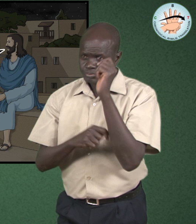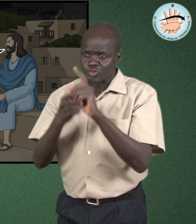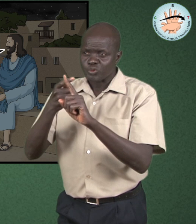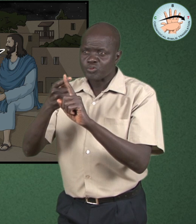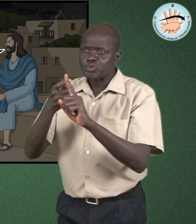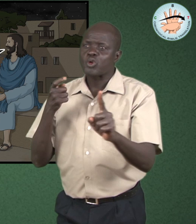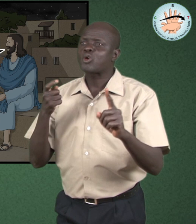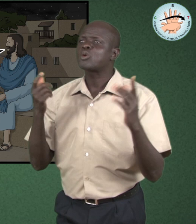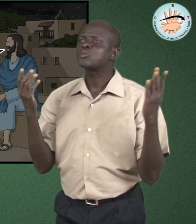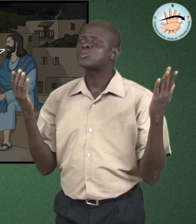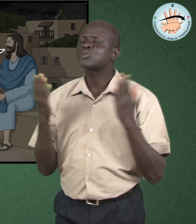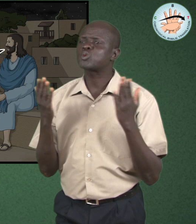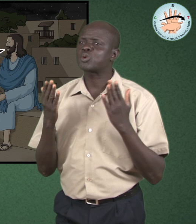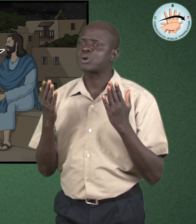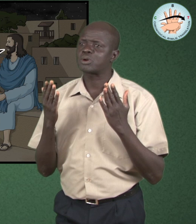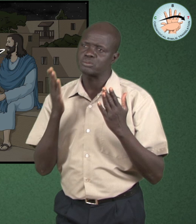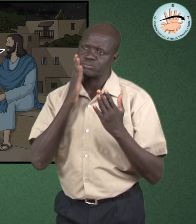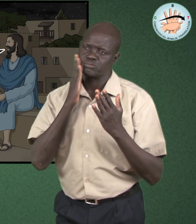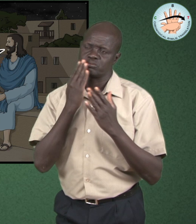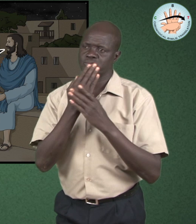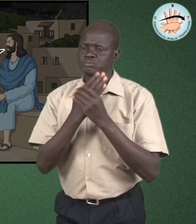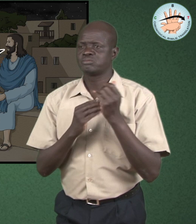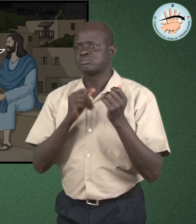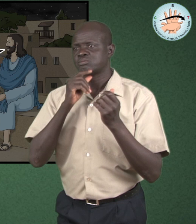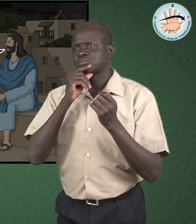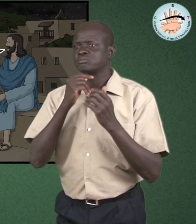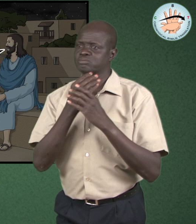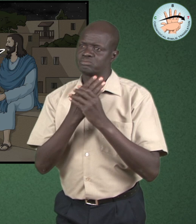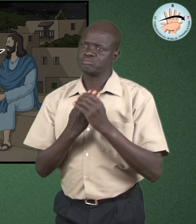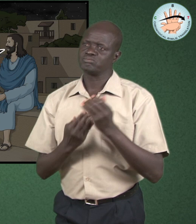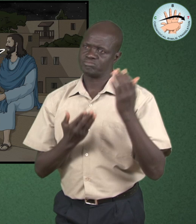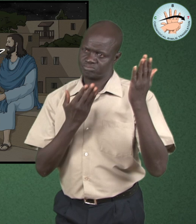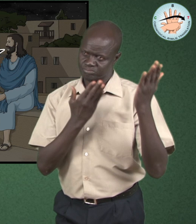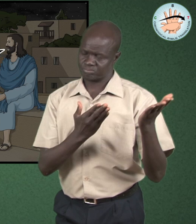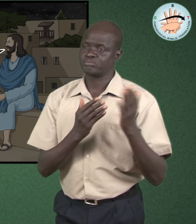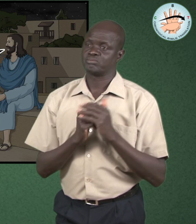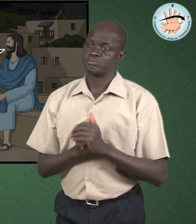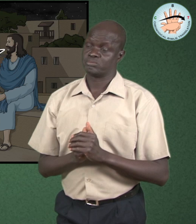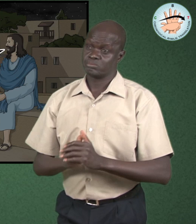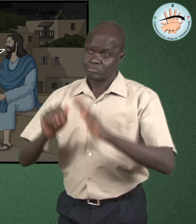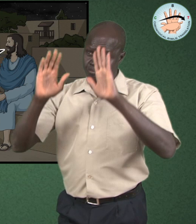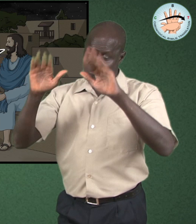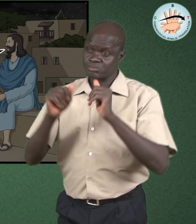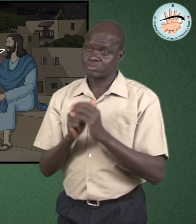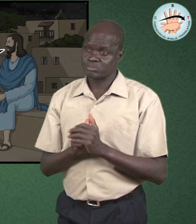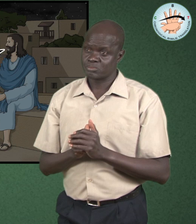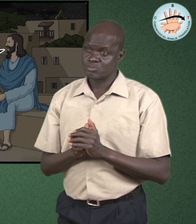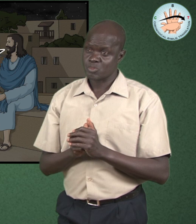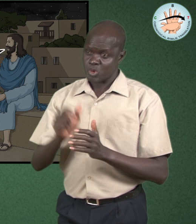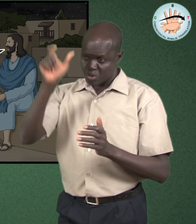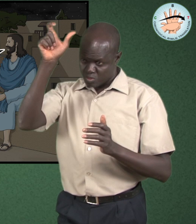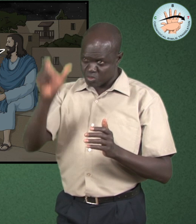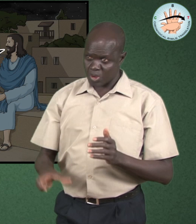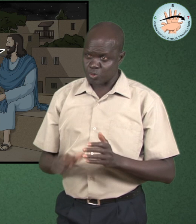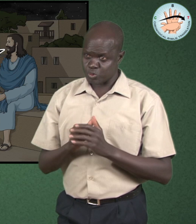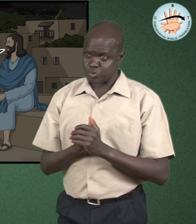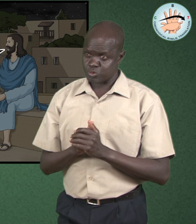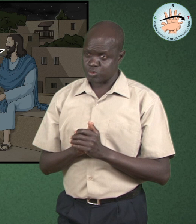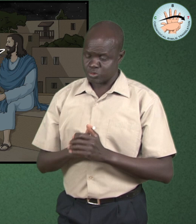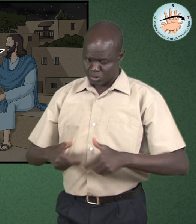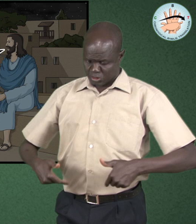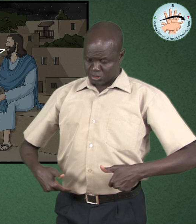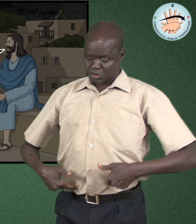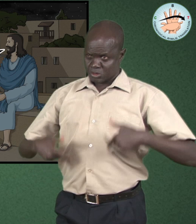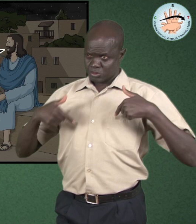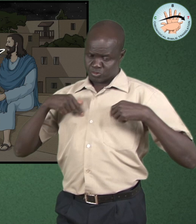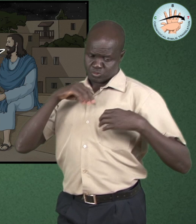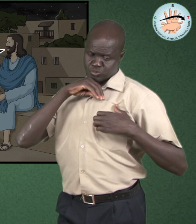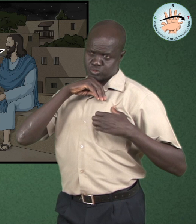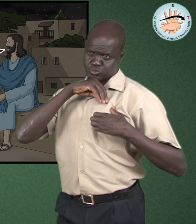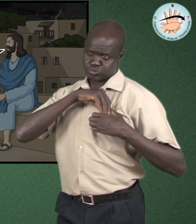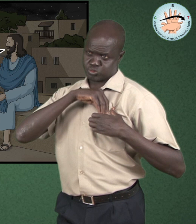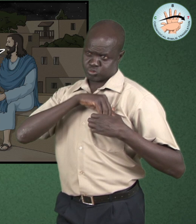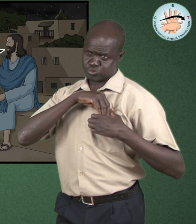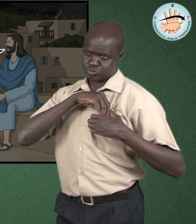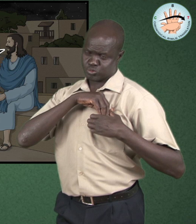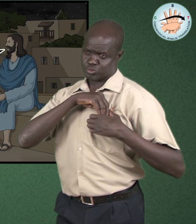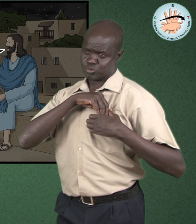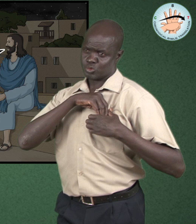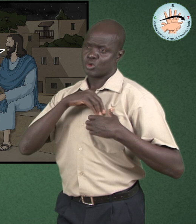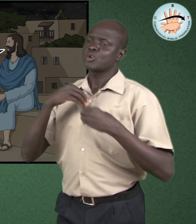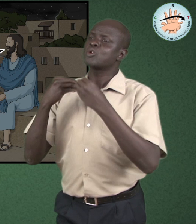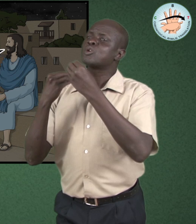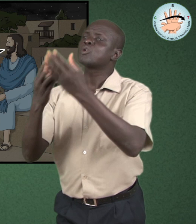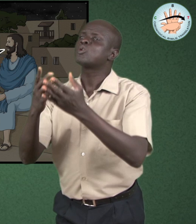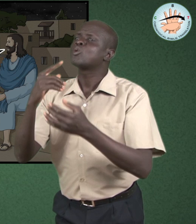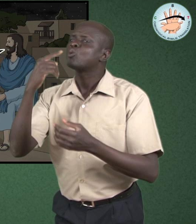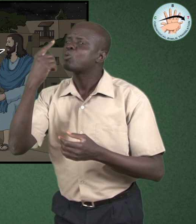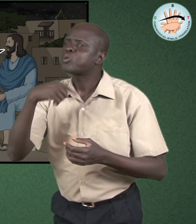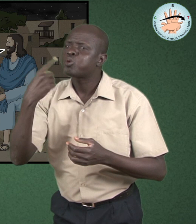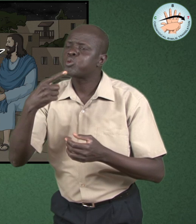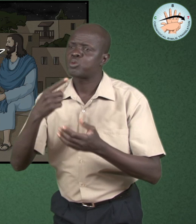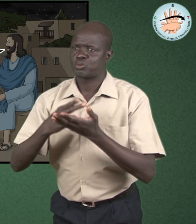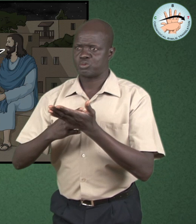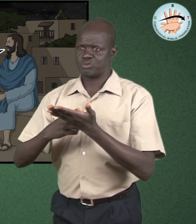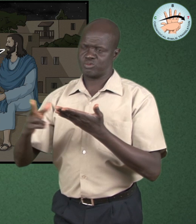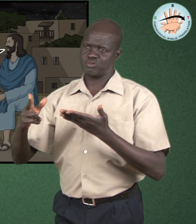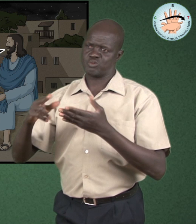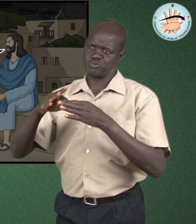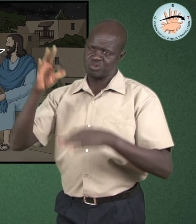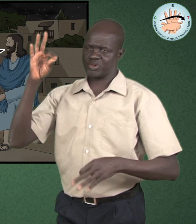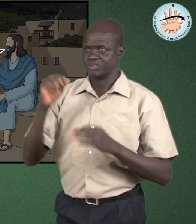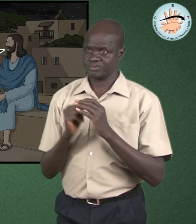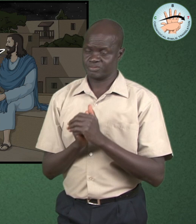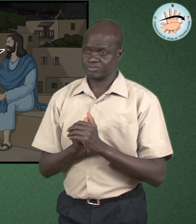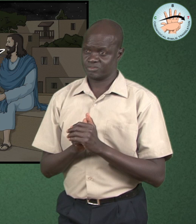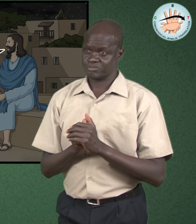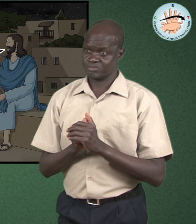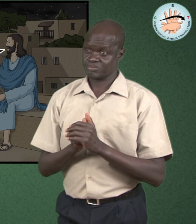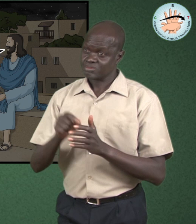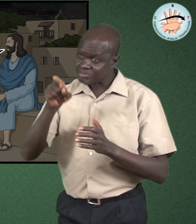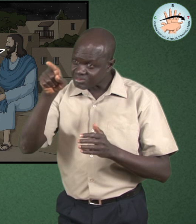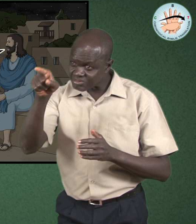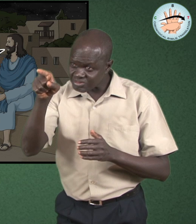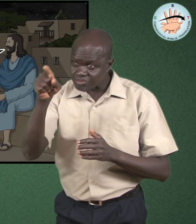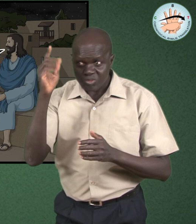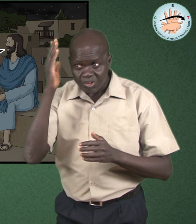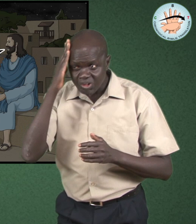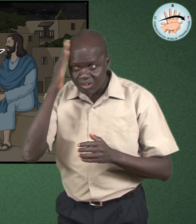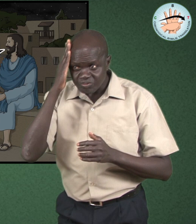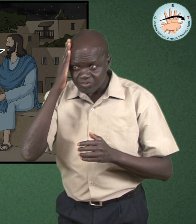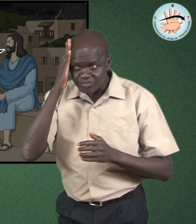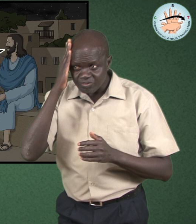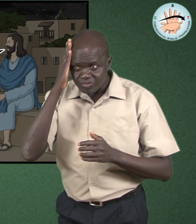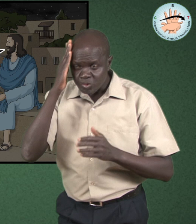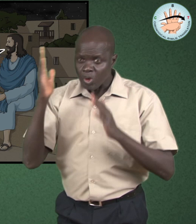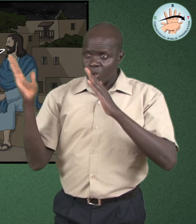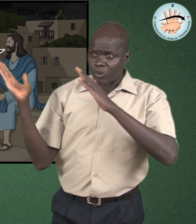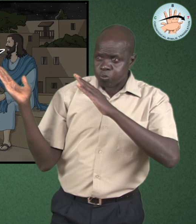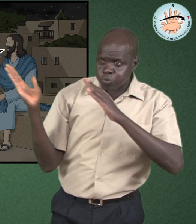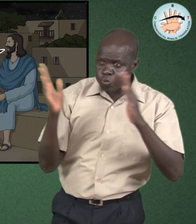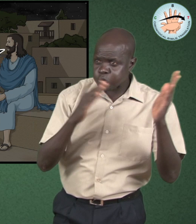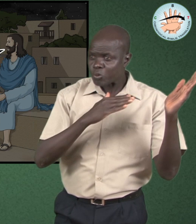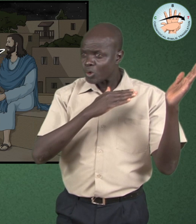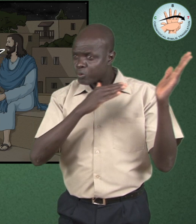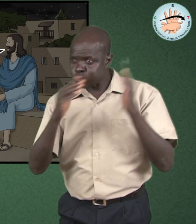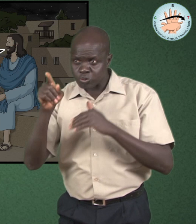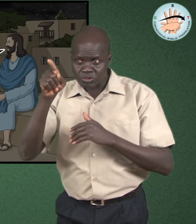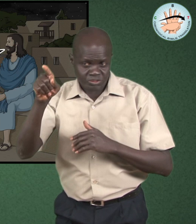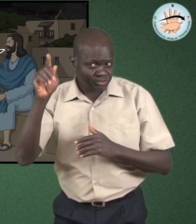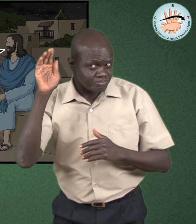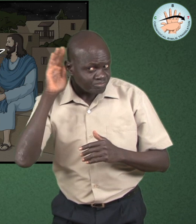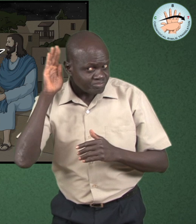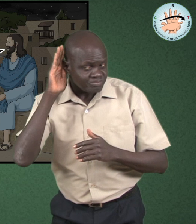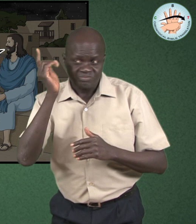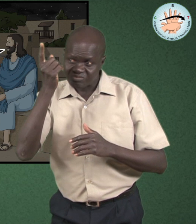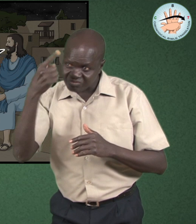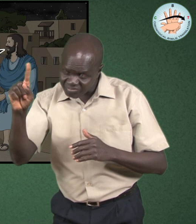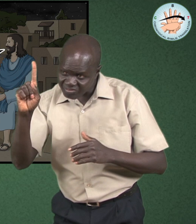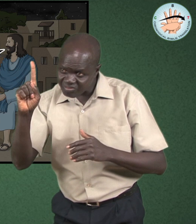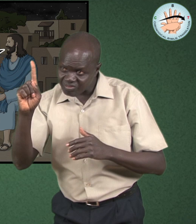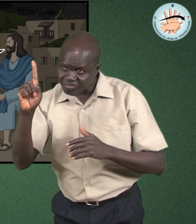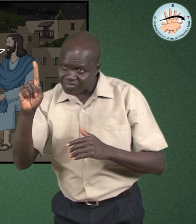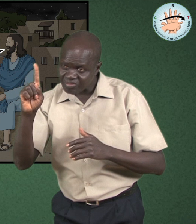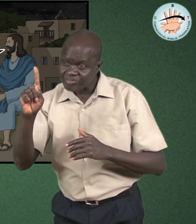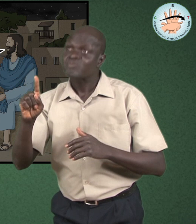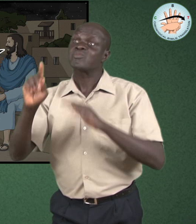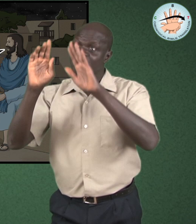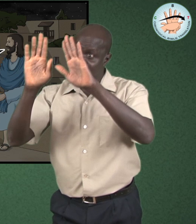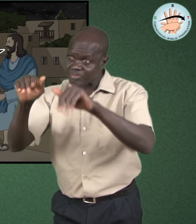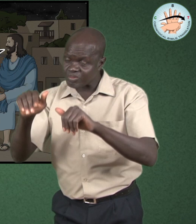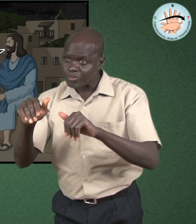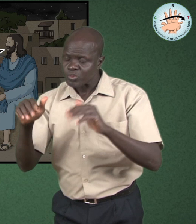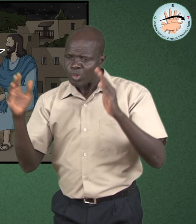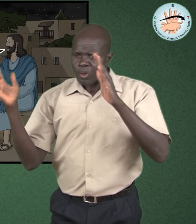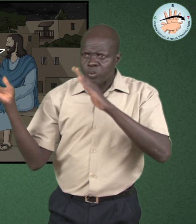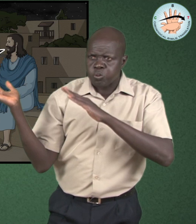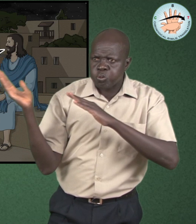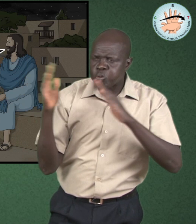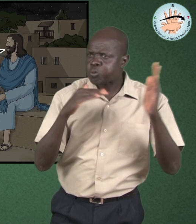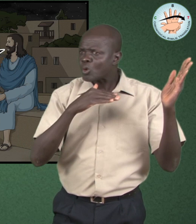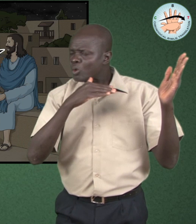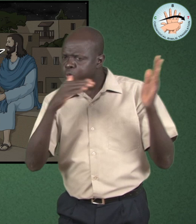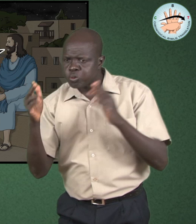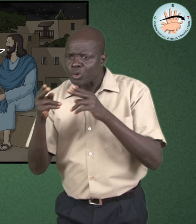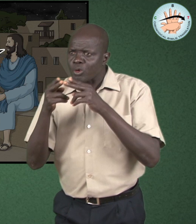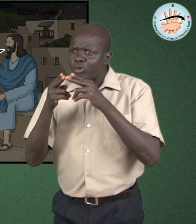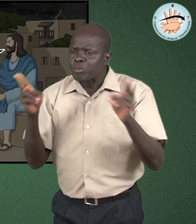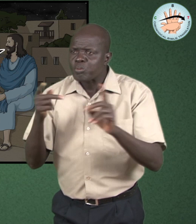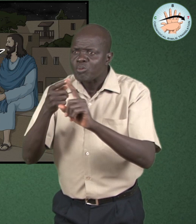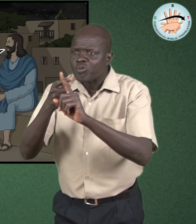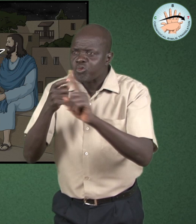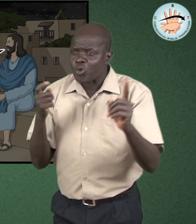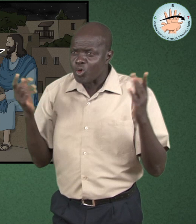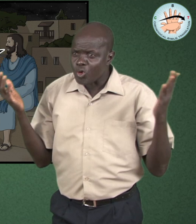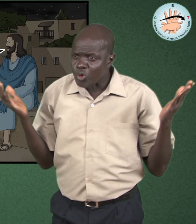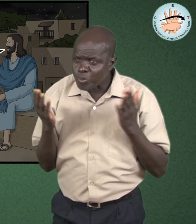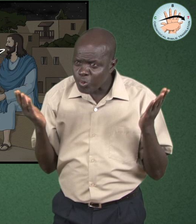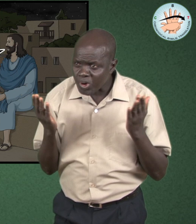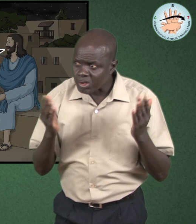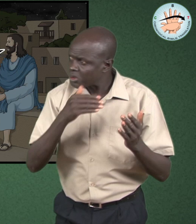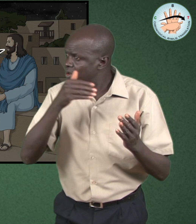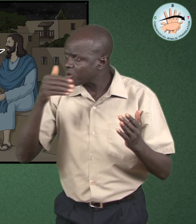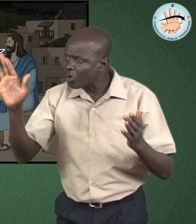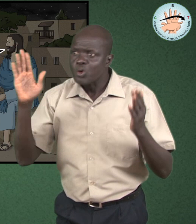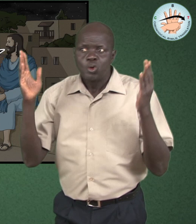Do not be amazed that I said, ‘You must be born again.’ The wind blows where it wishes.